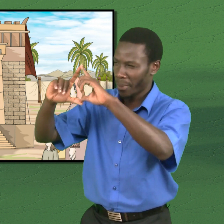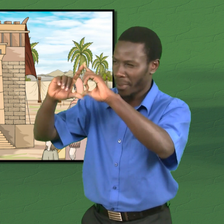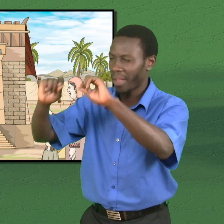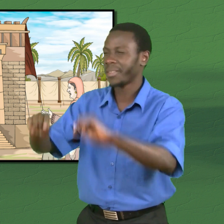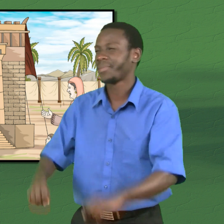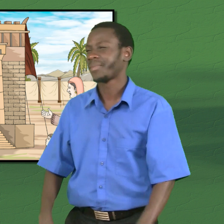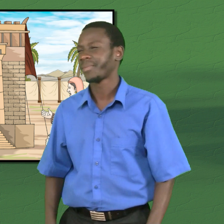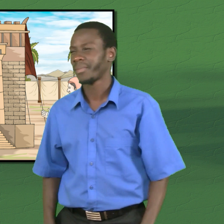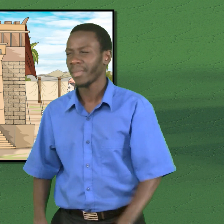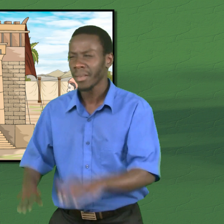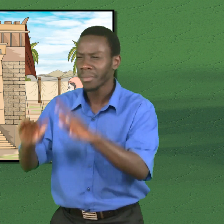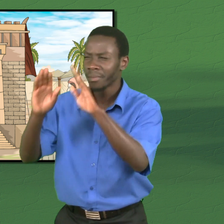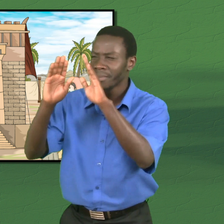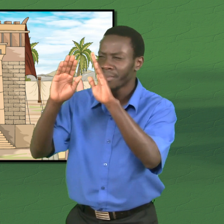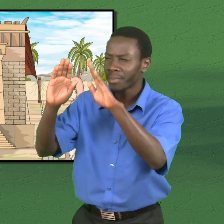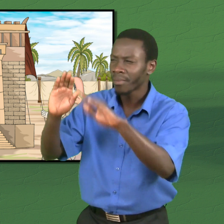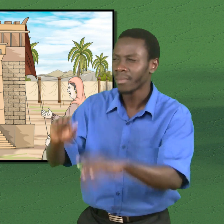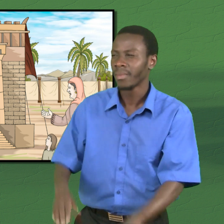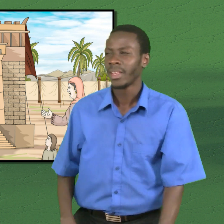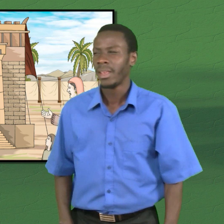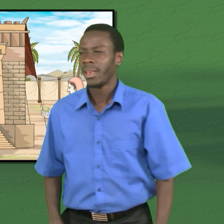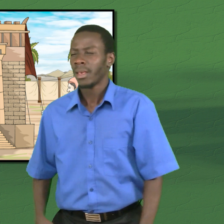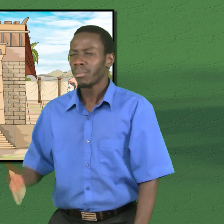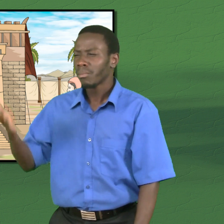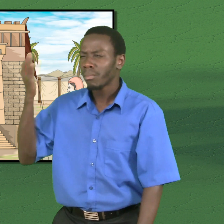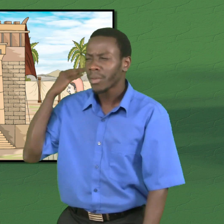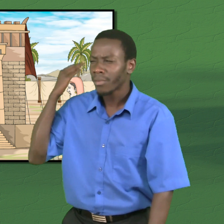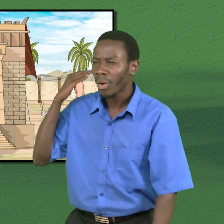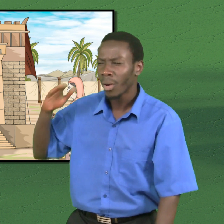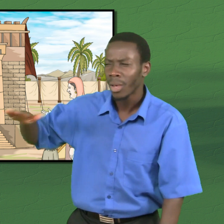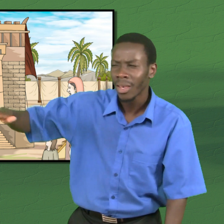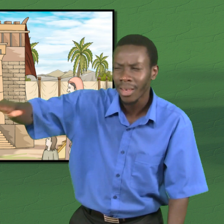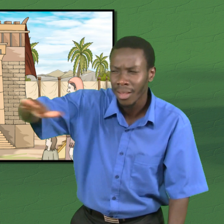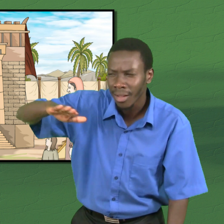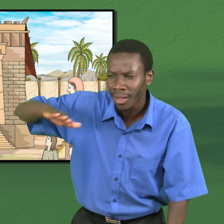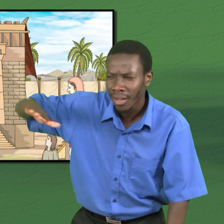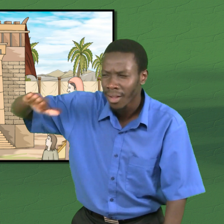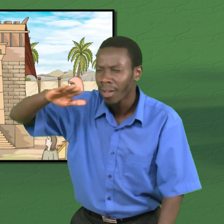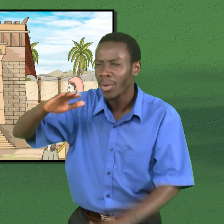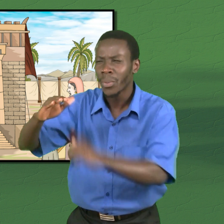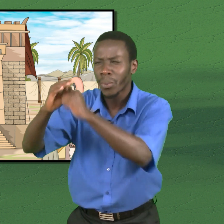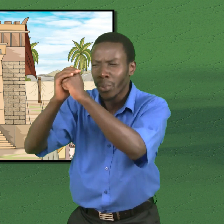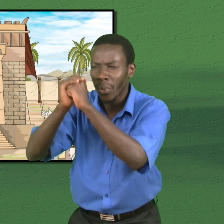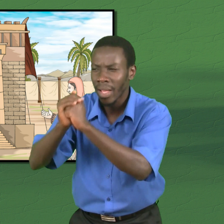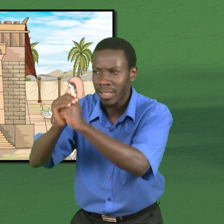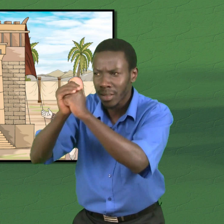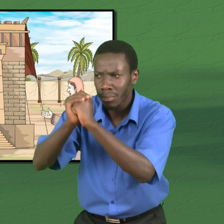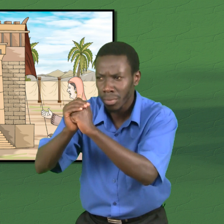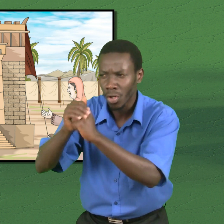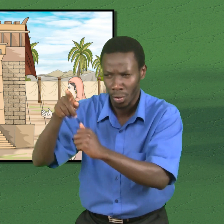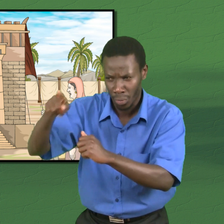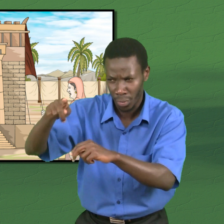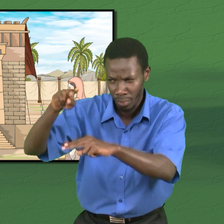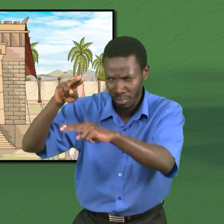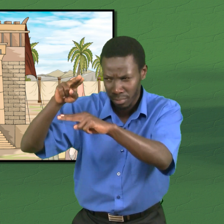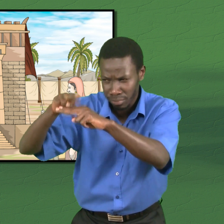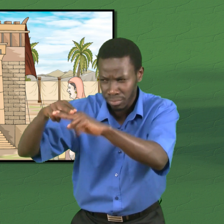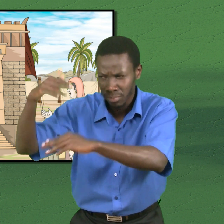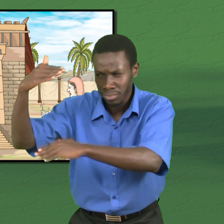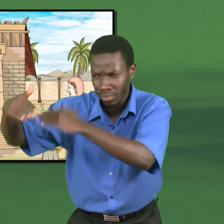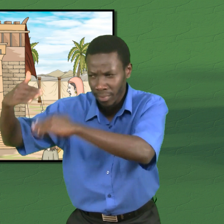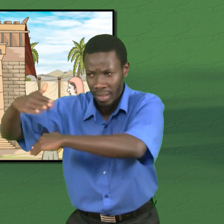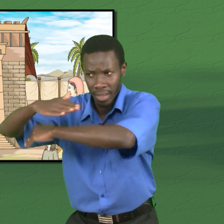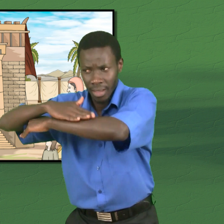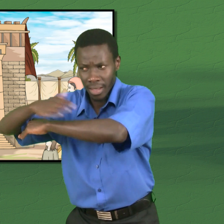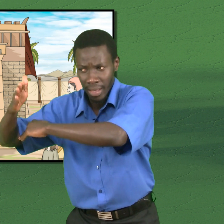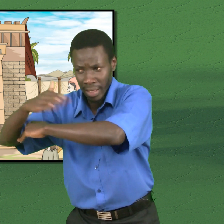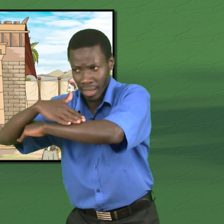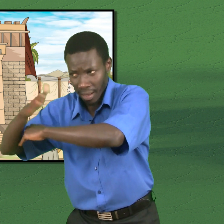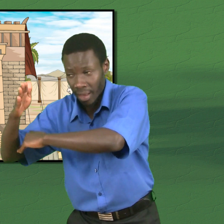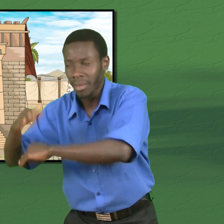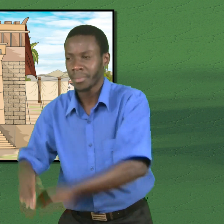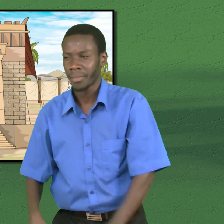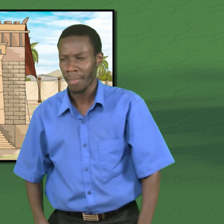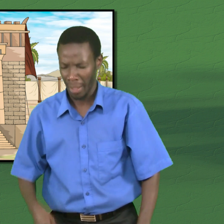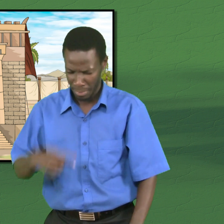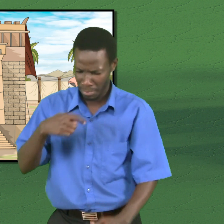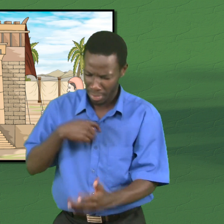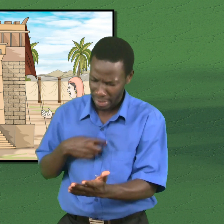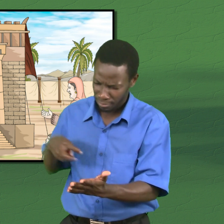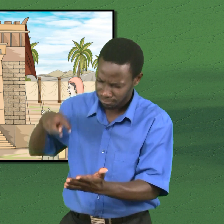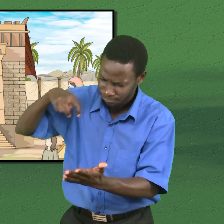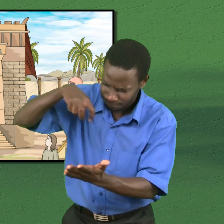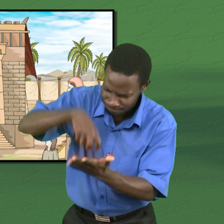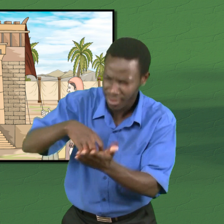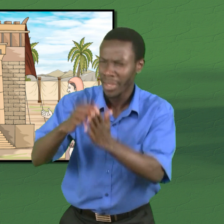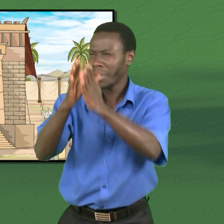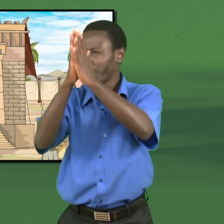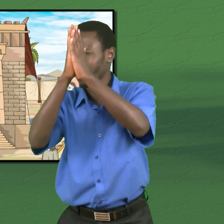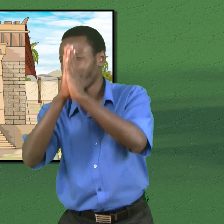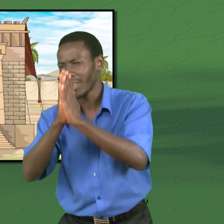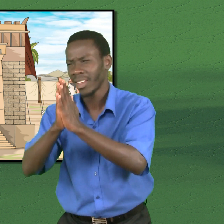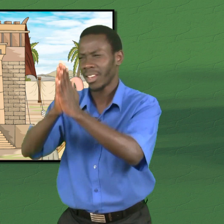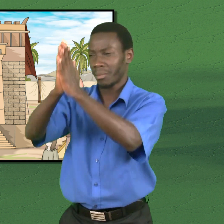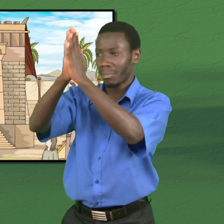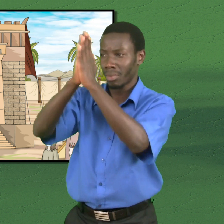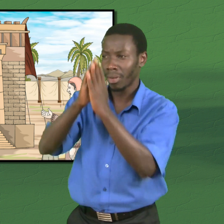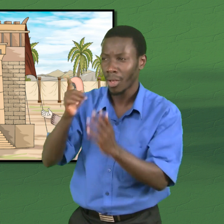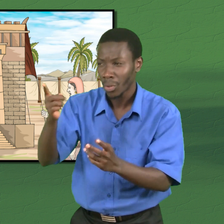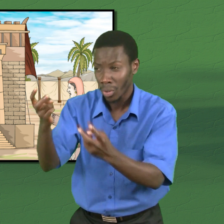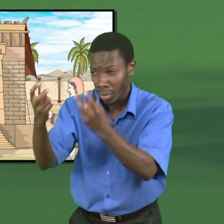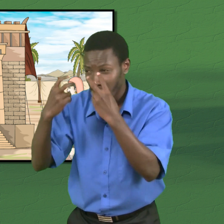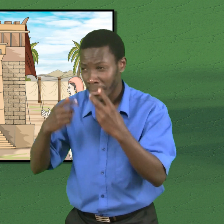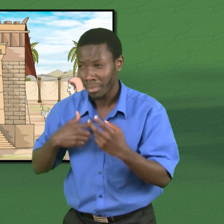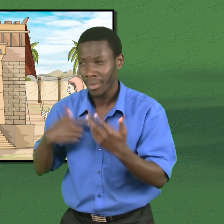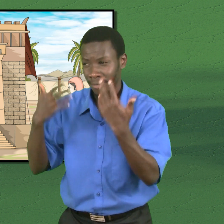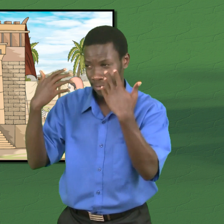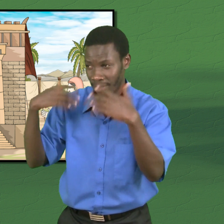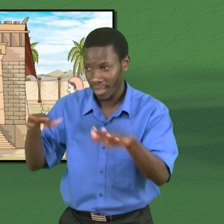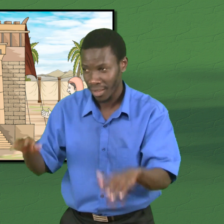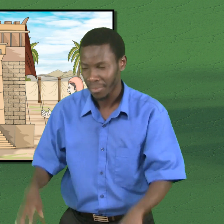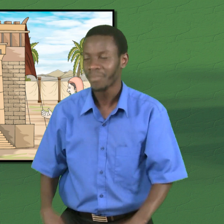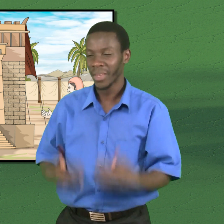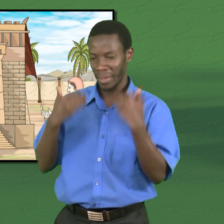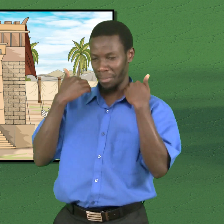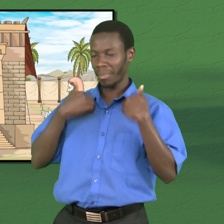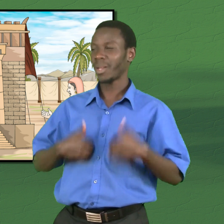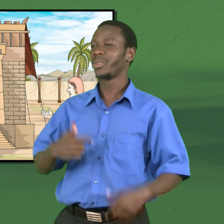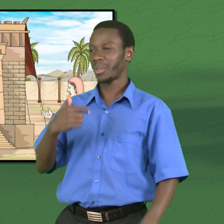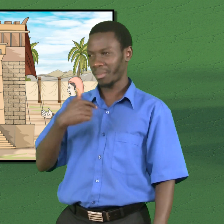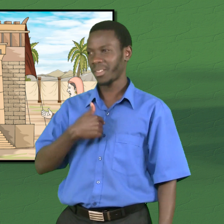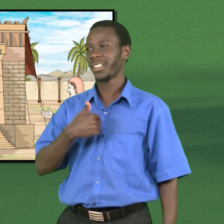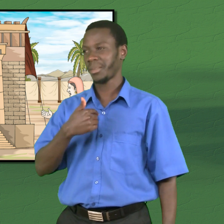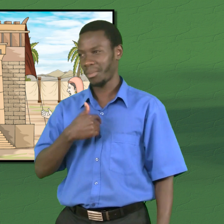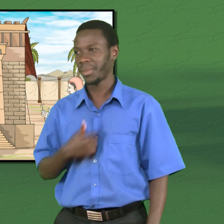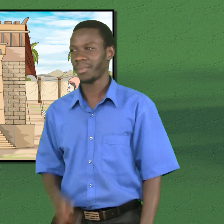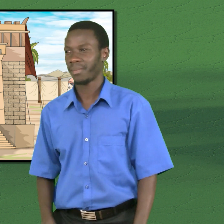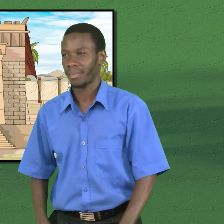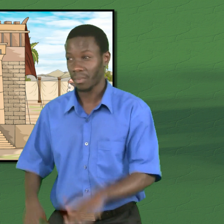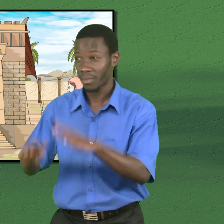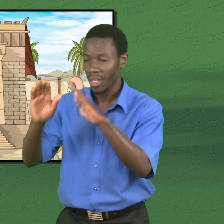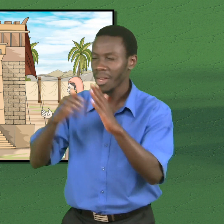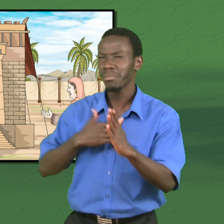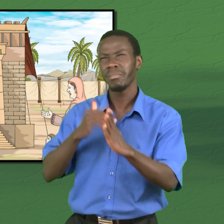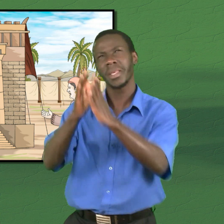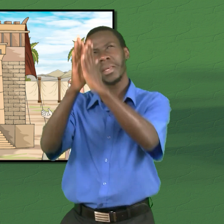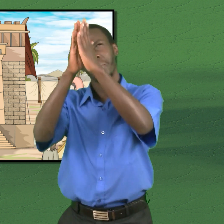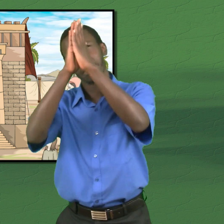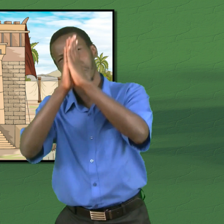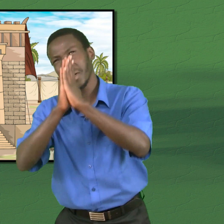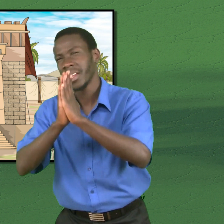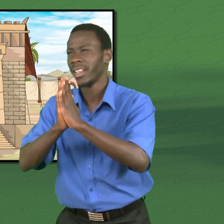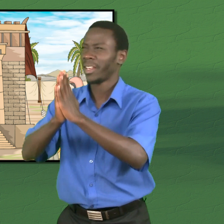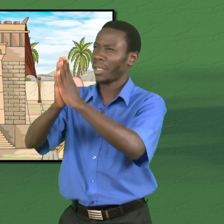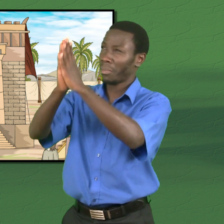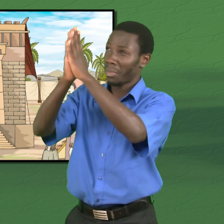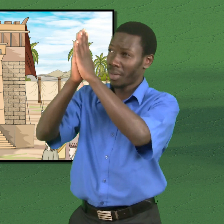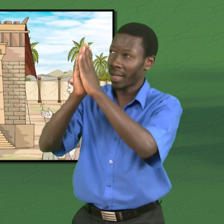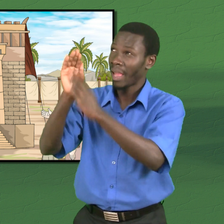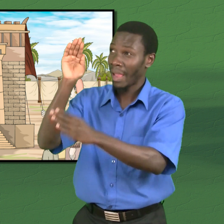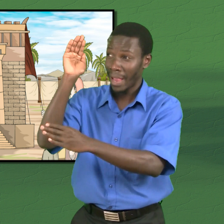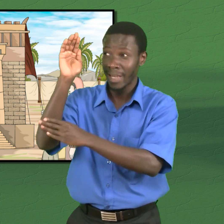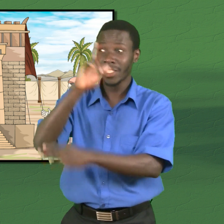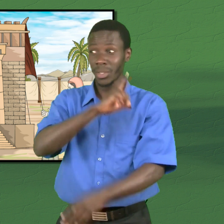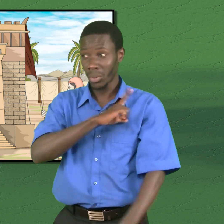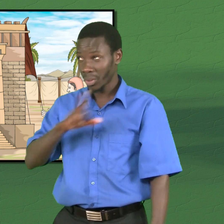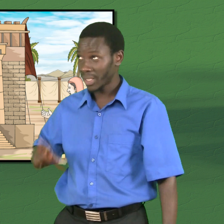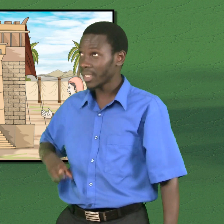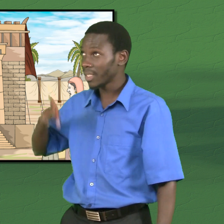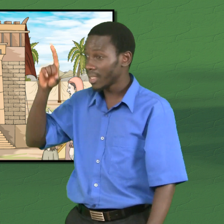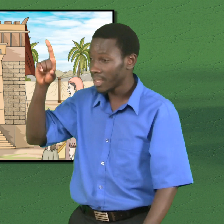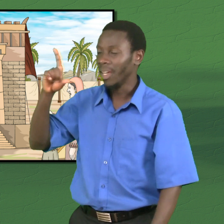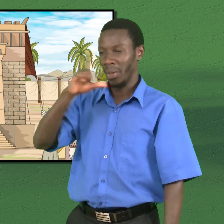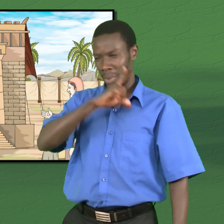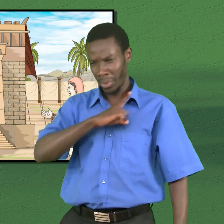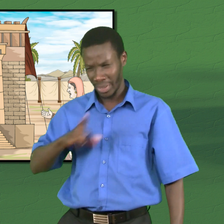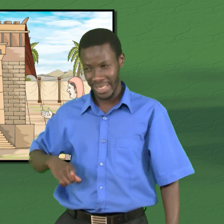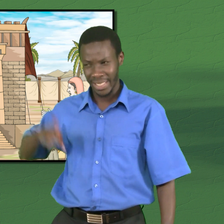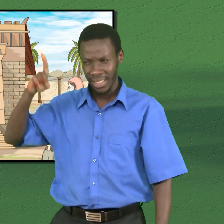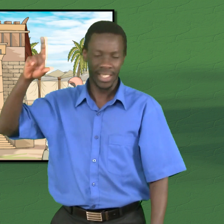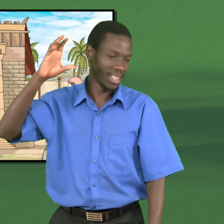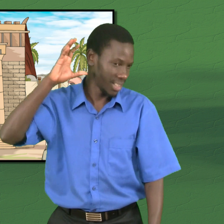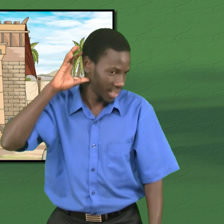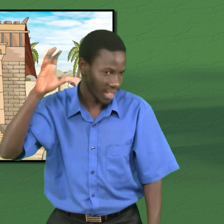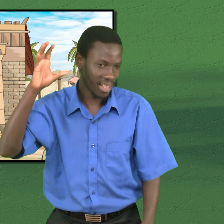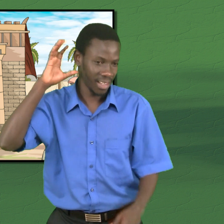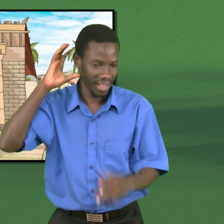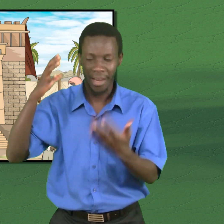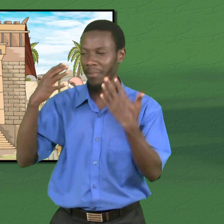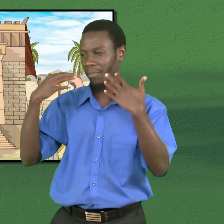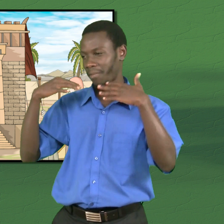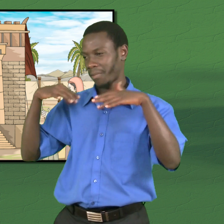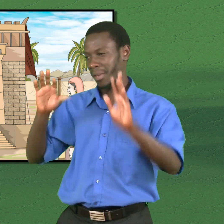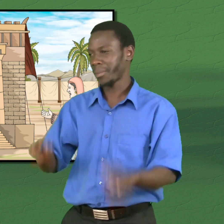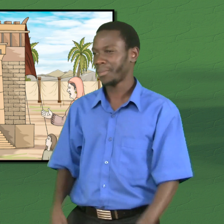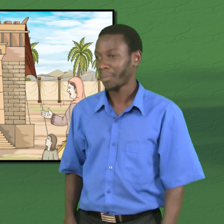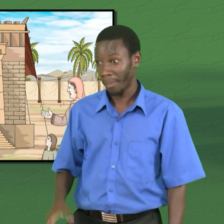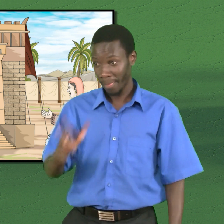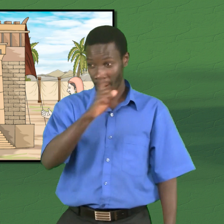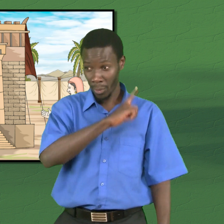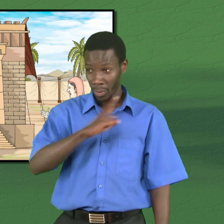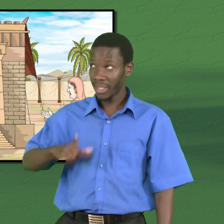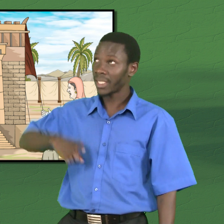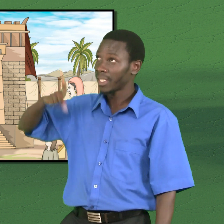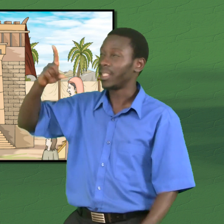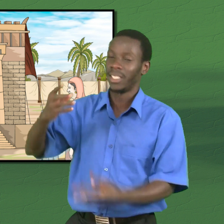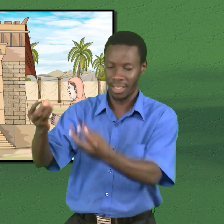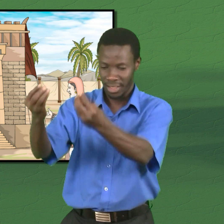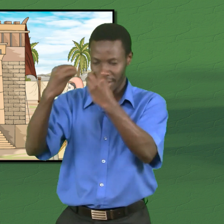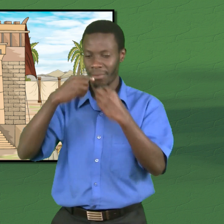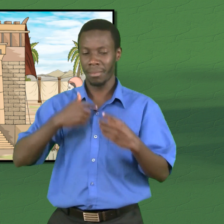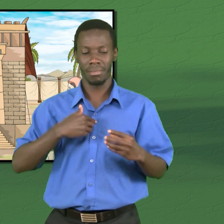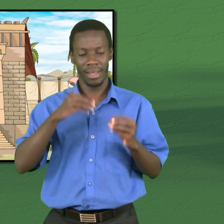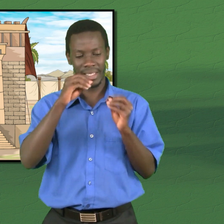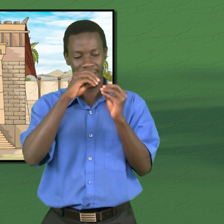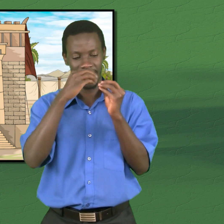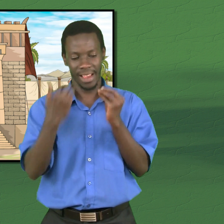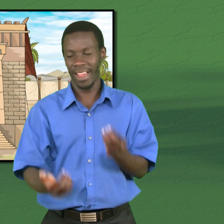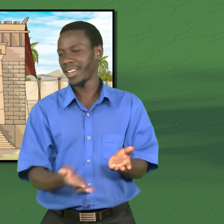I prayed for this boy, and since the LORD has granted me what I asked of Him, I now dedicate the boy to the LORD. For as long as he lives, he is dedicated to the LORD.”